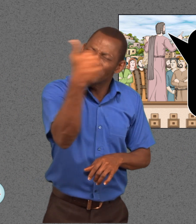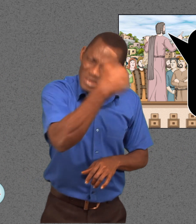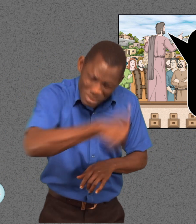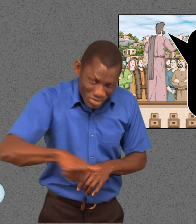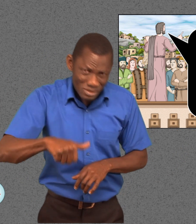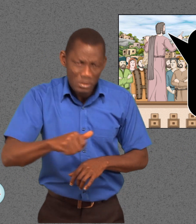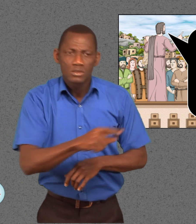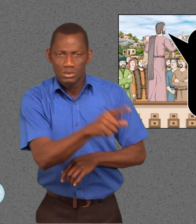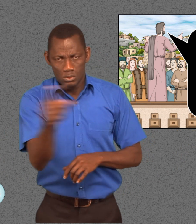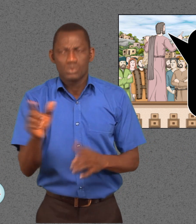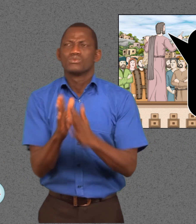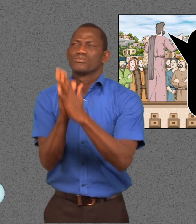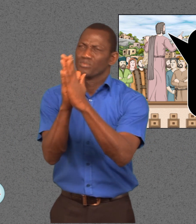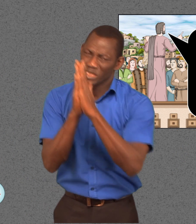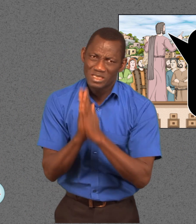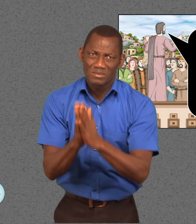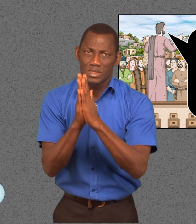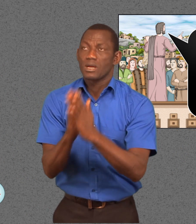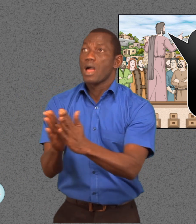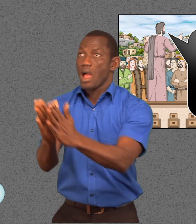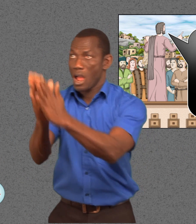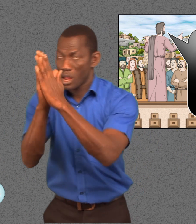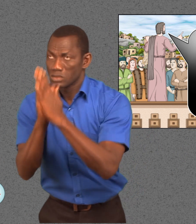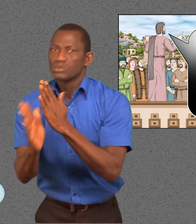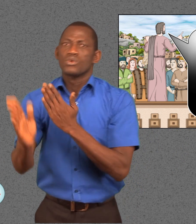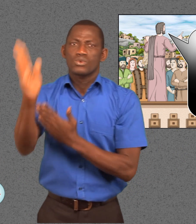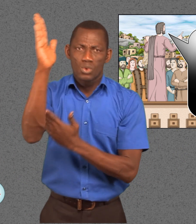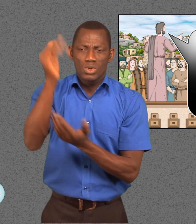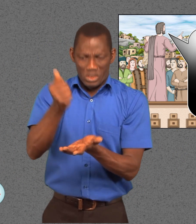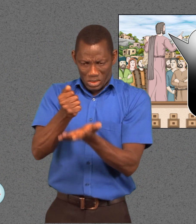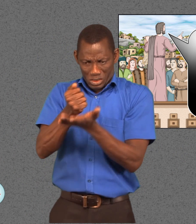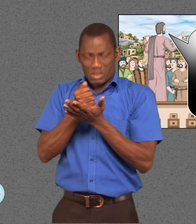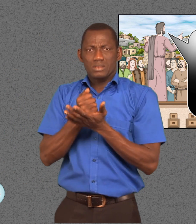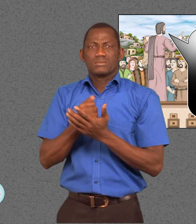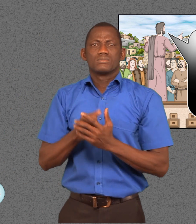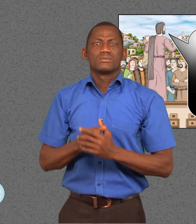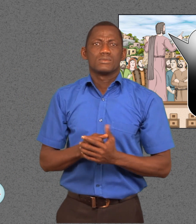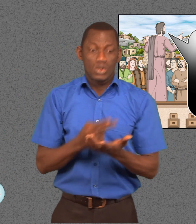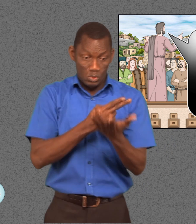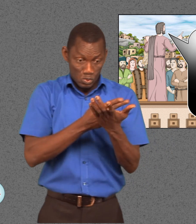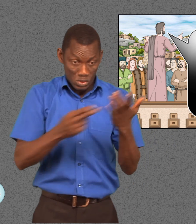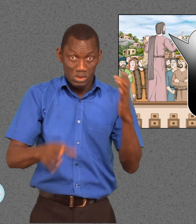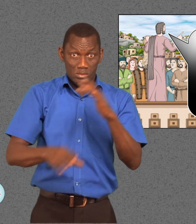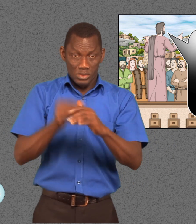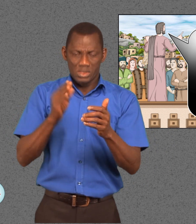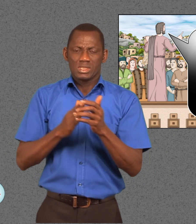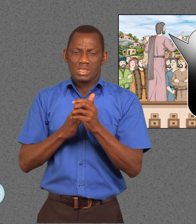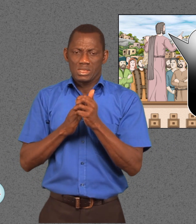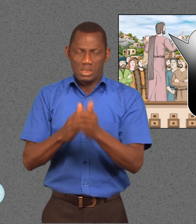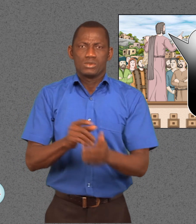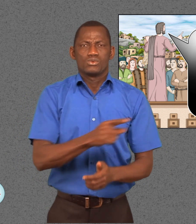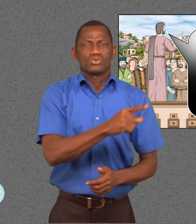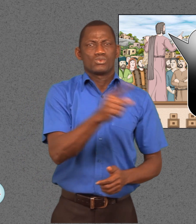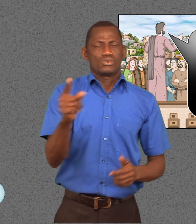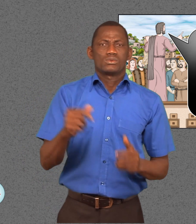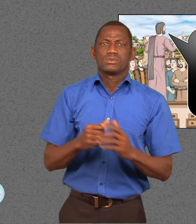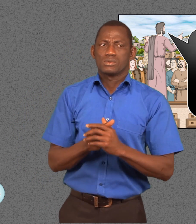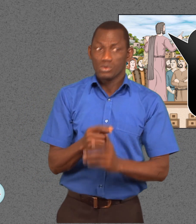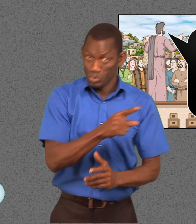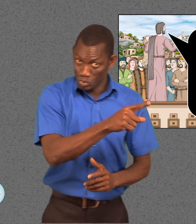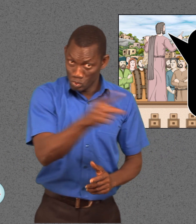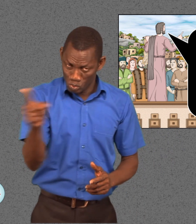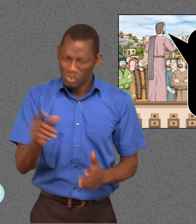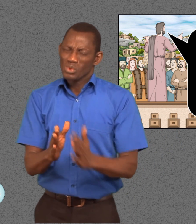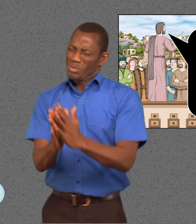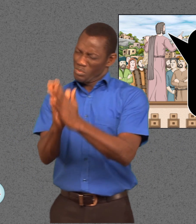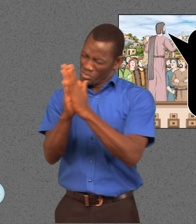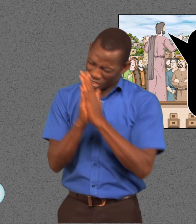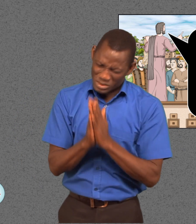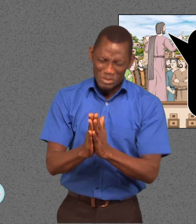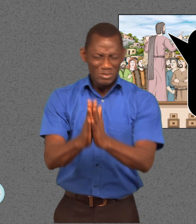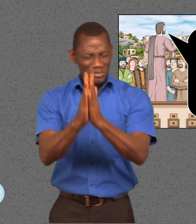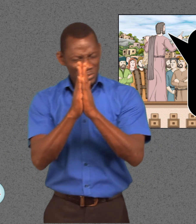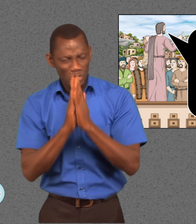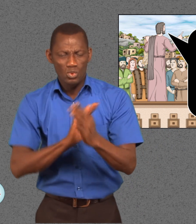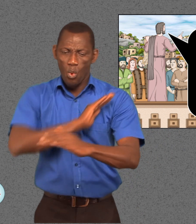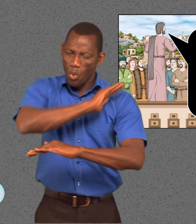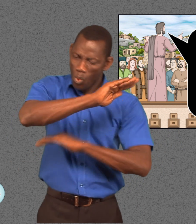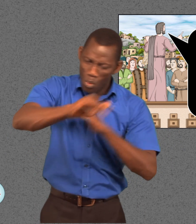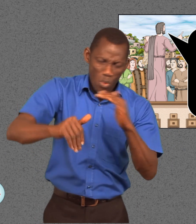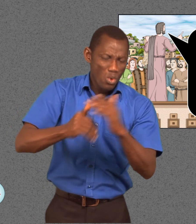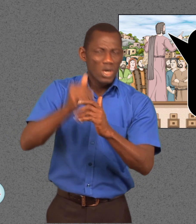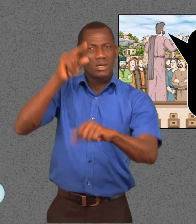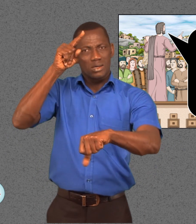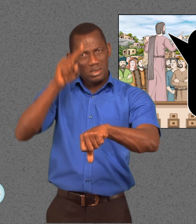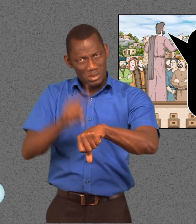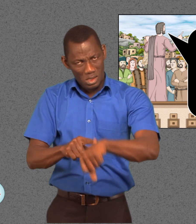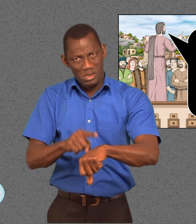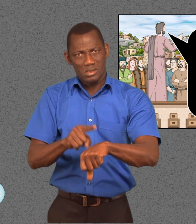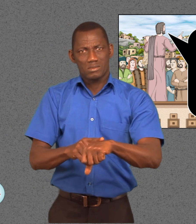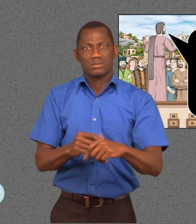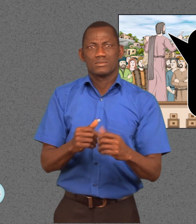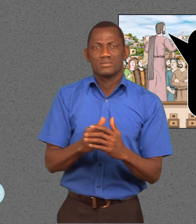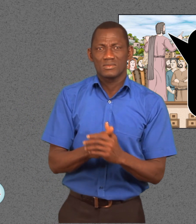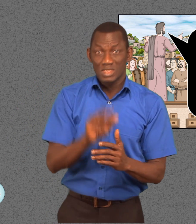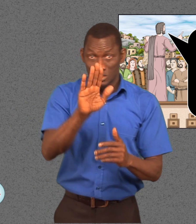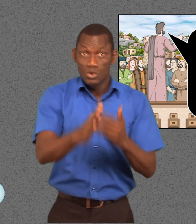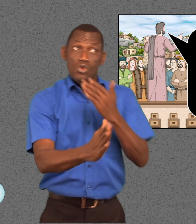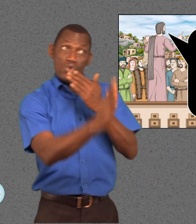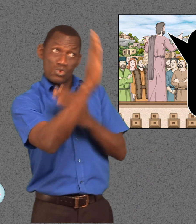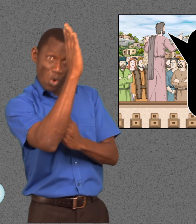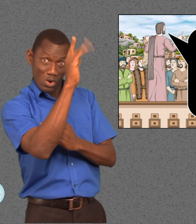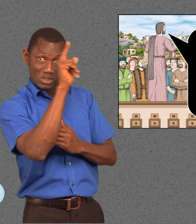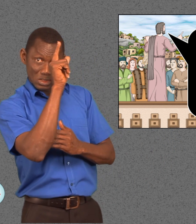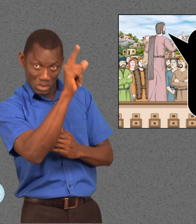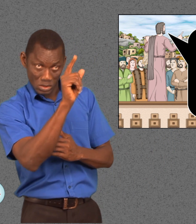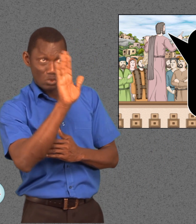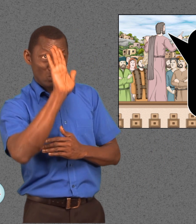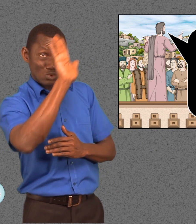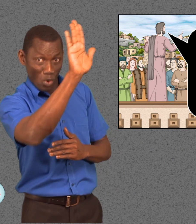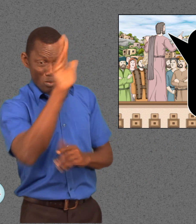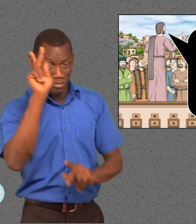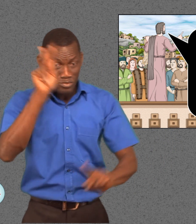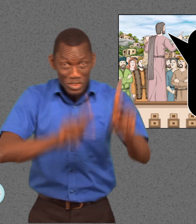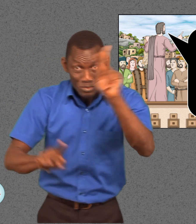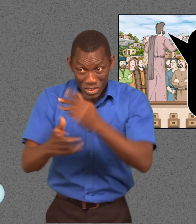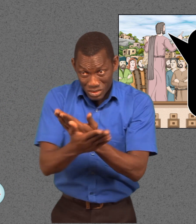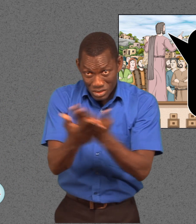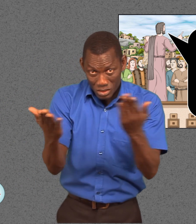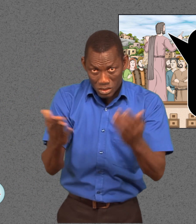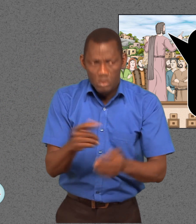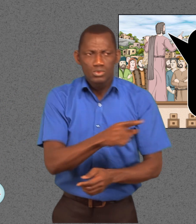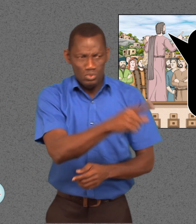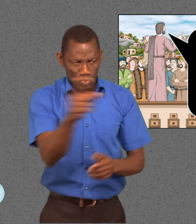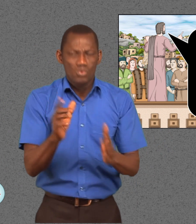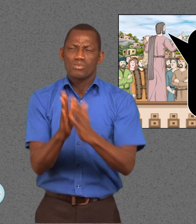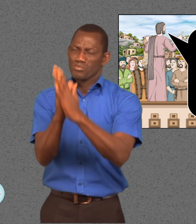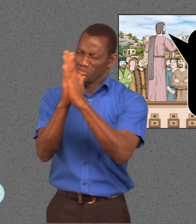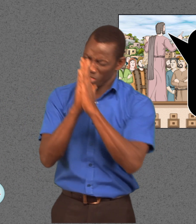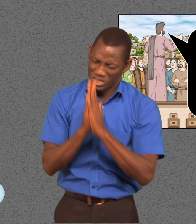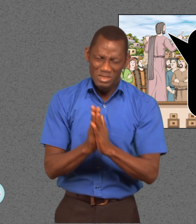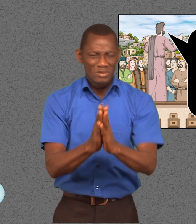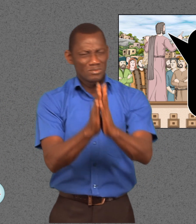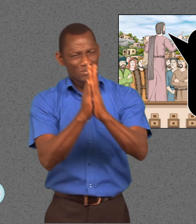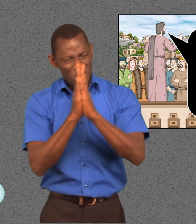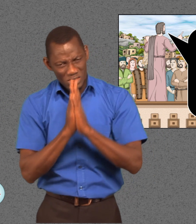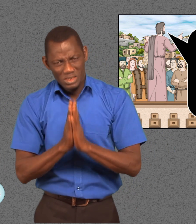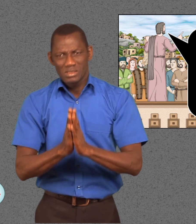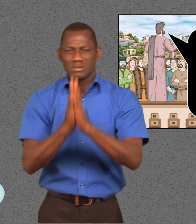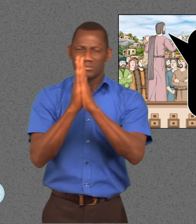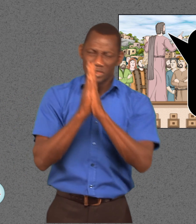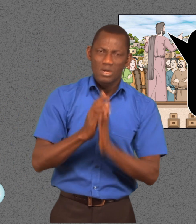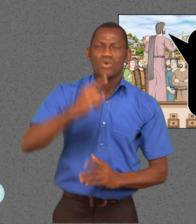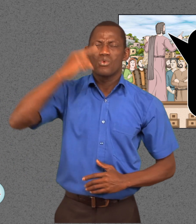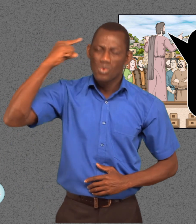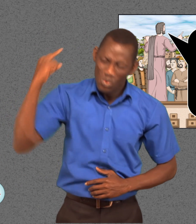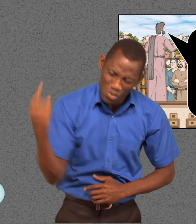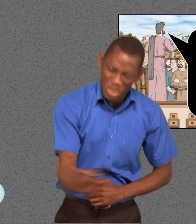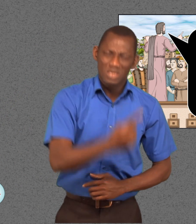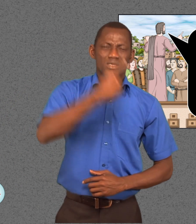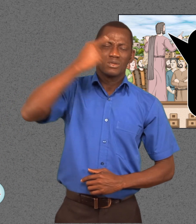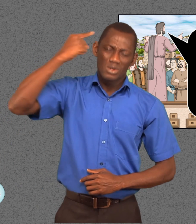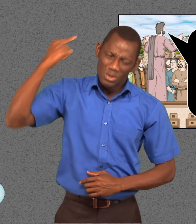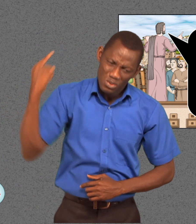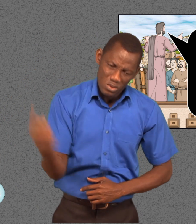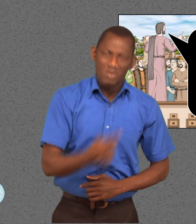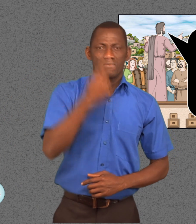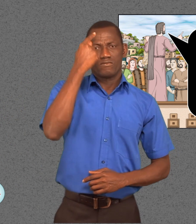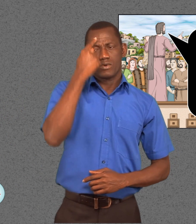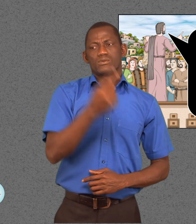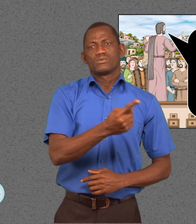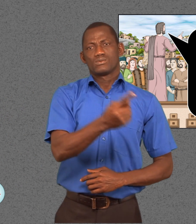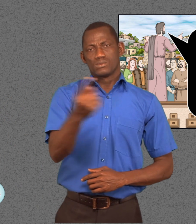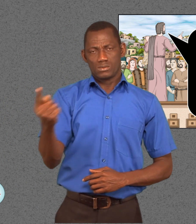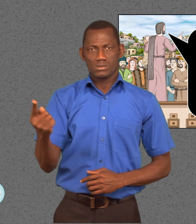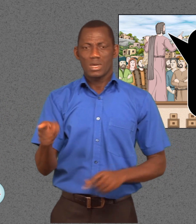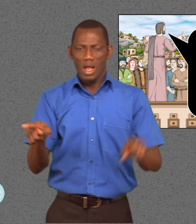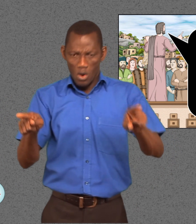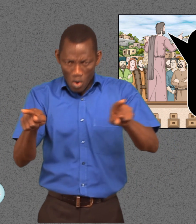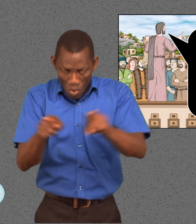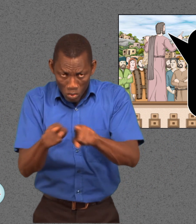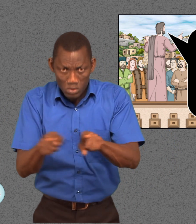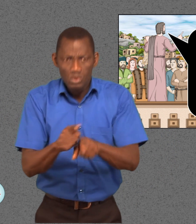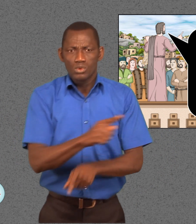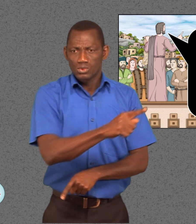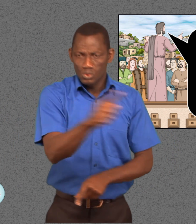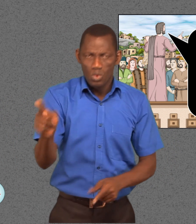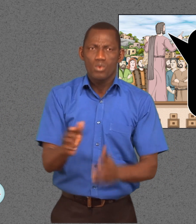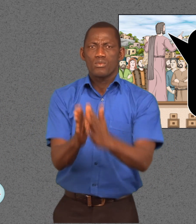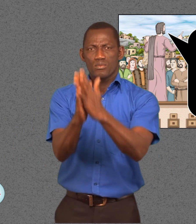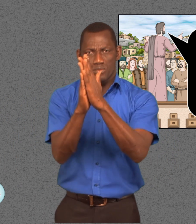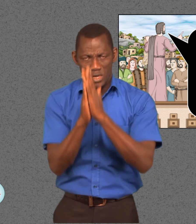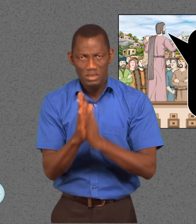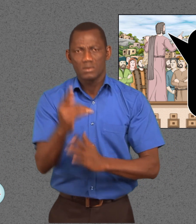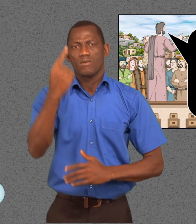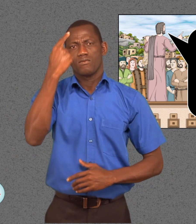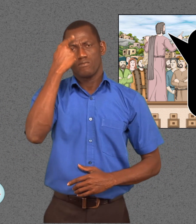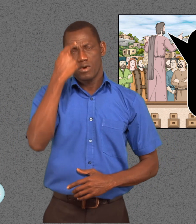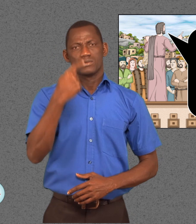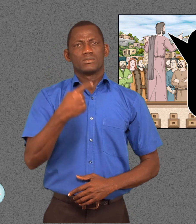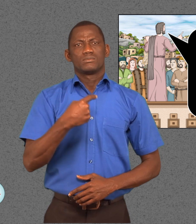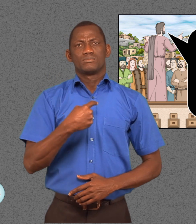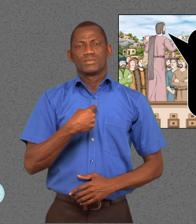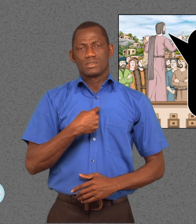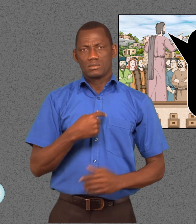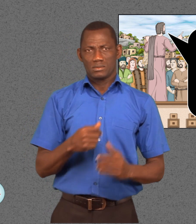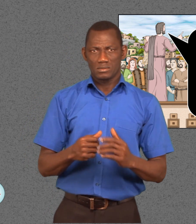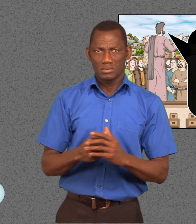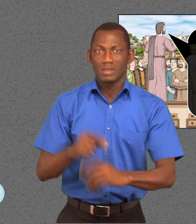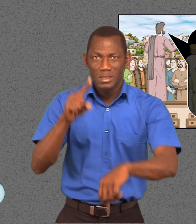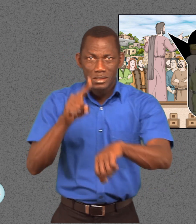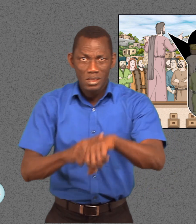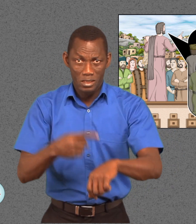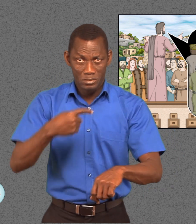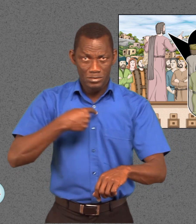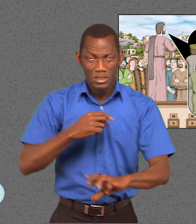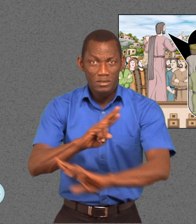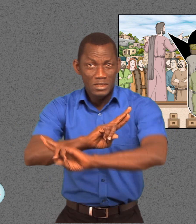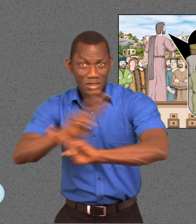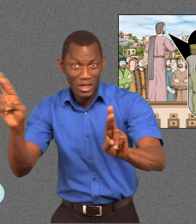Pray in the Spirit at all times, with every kind of prayer and petition.